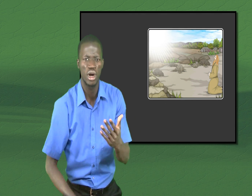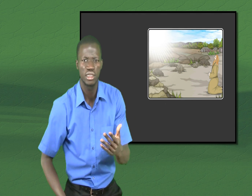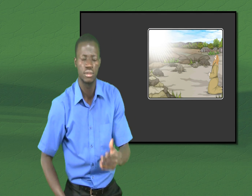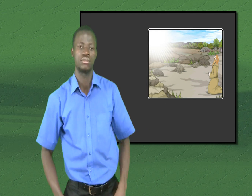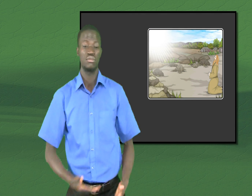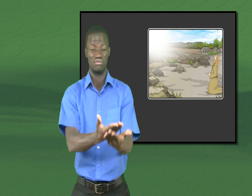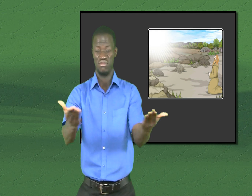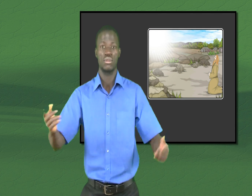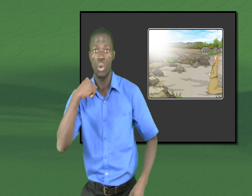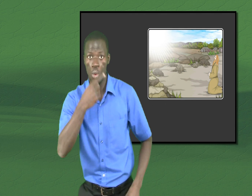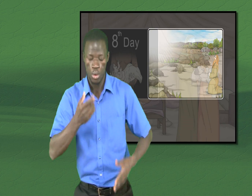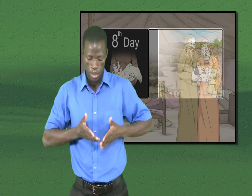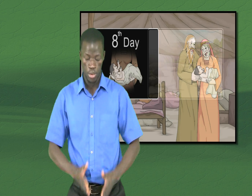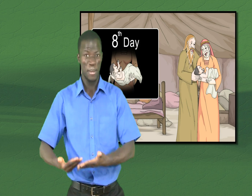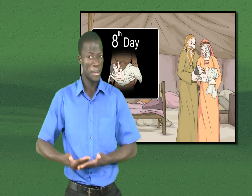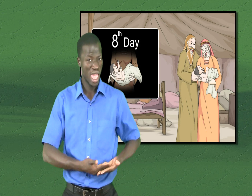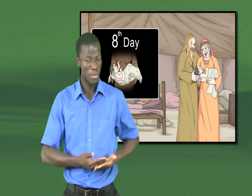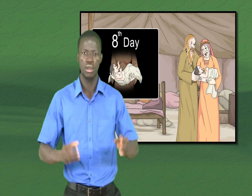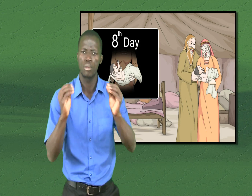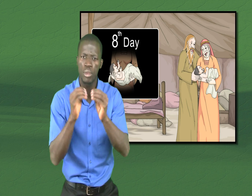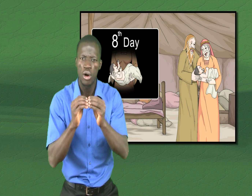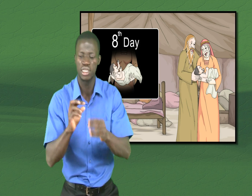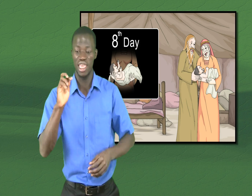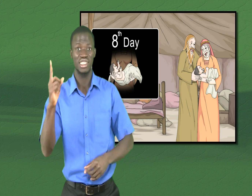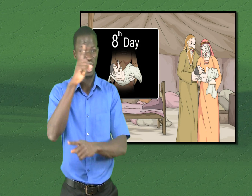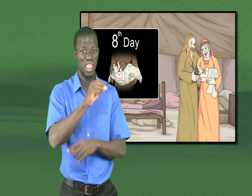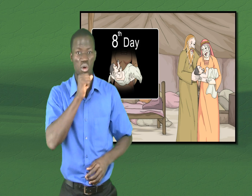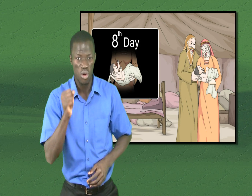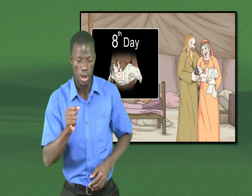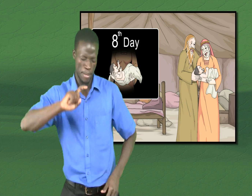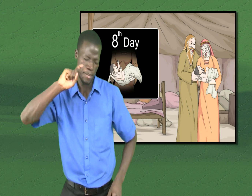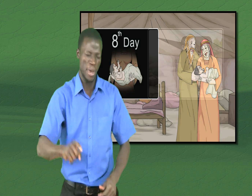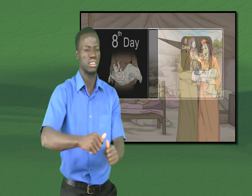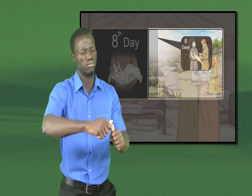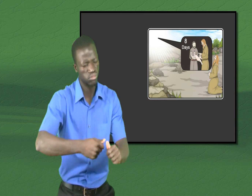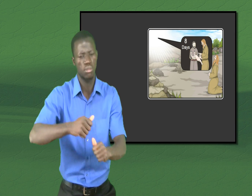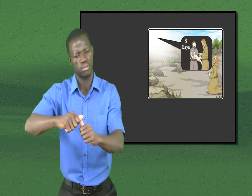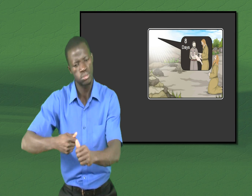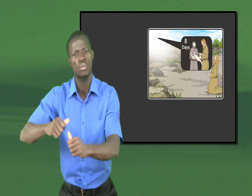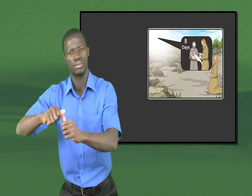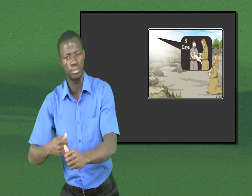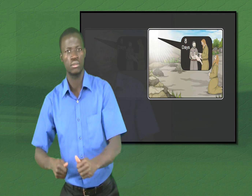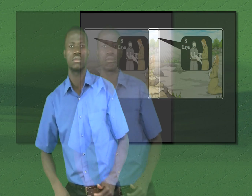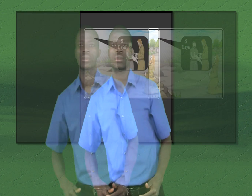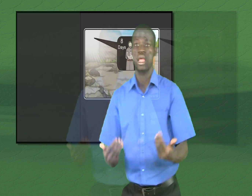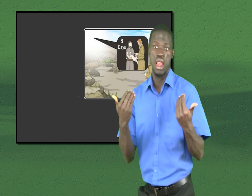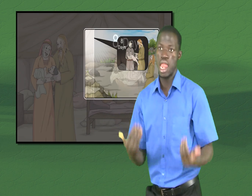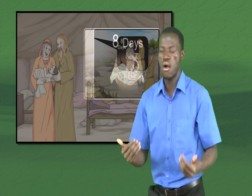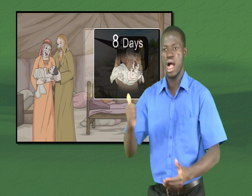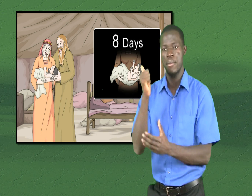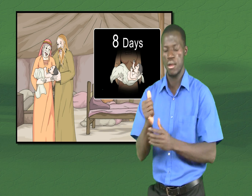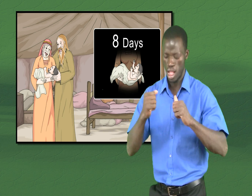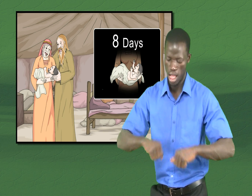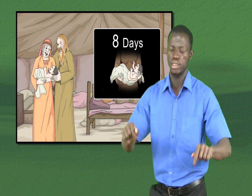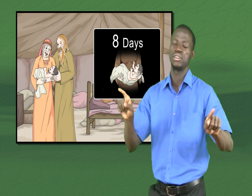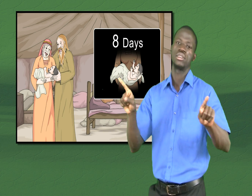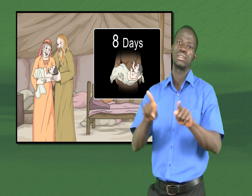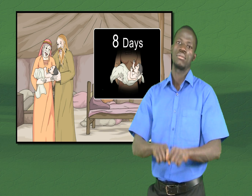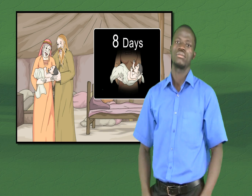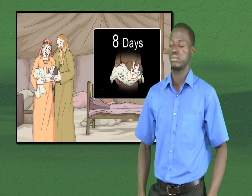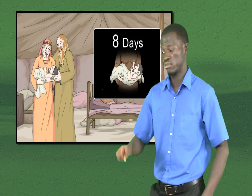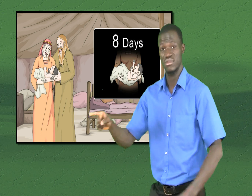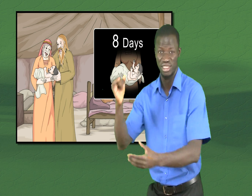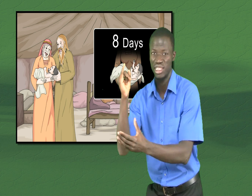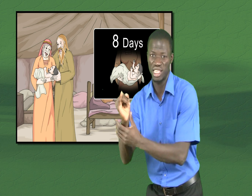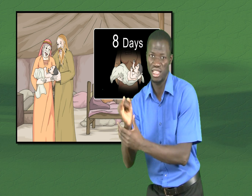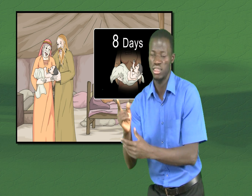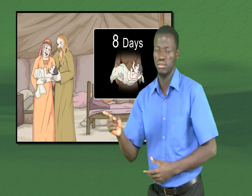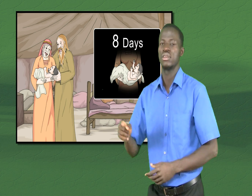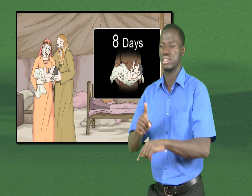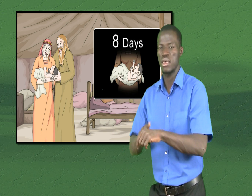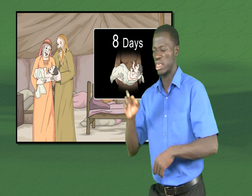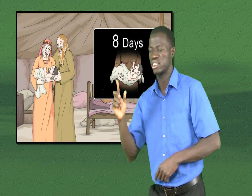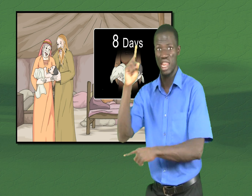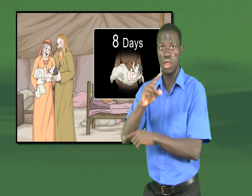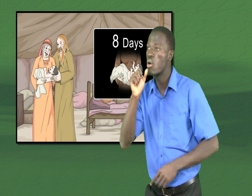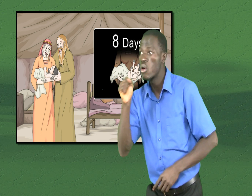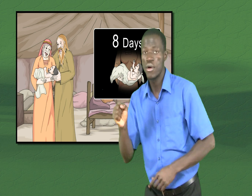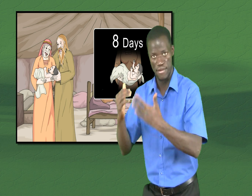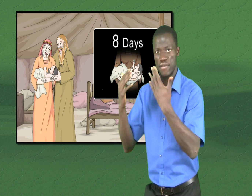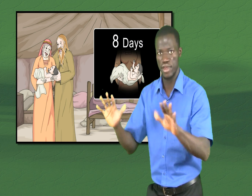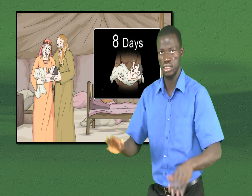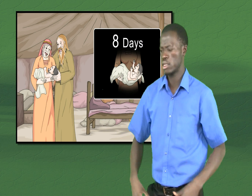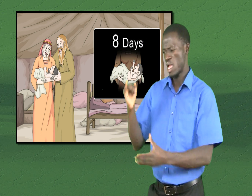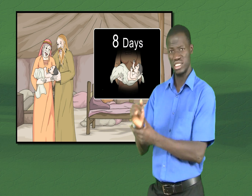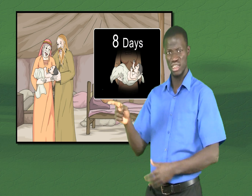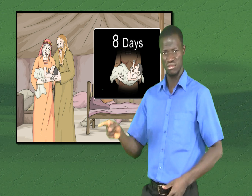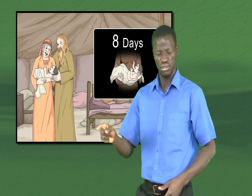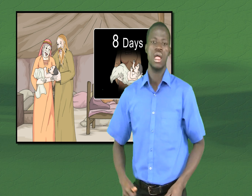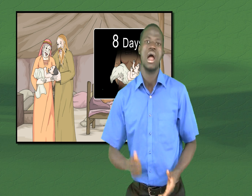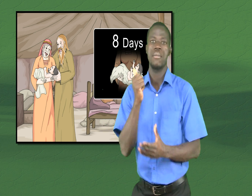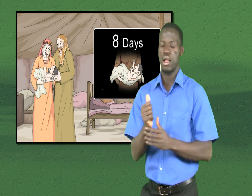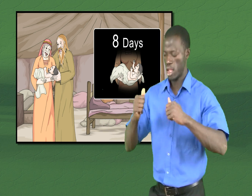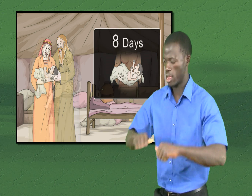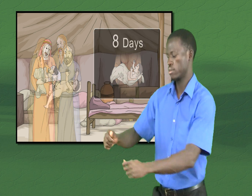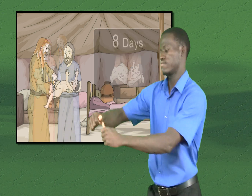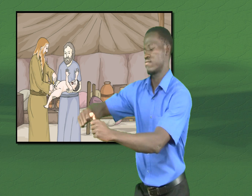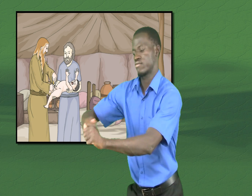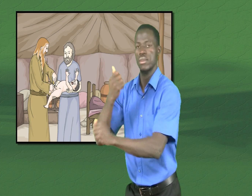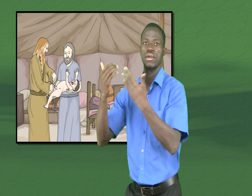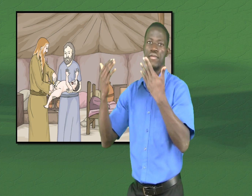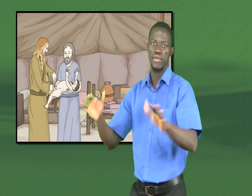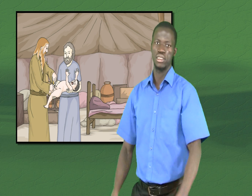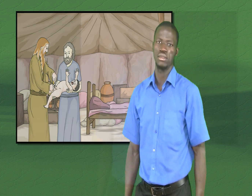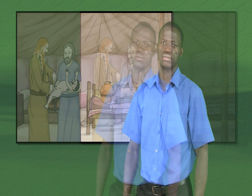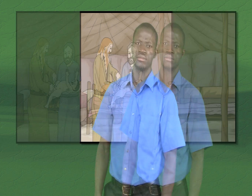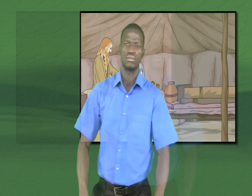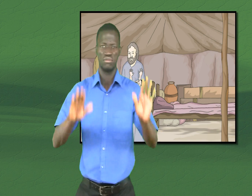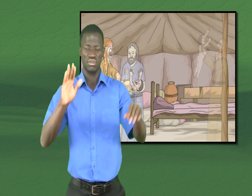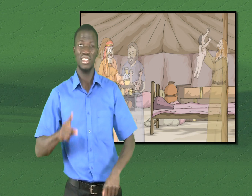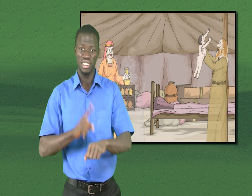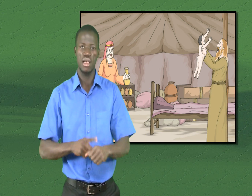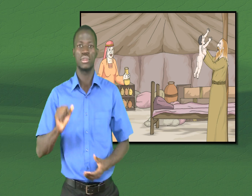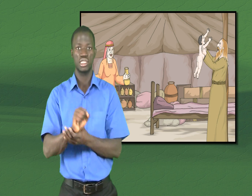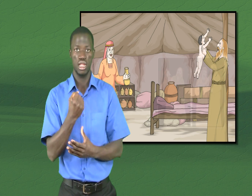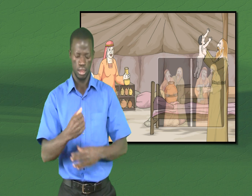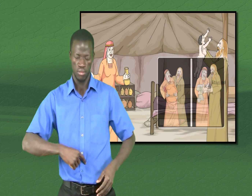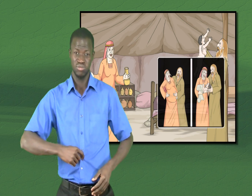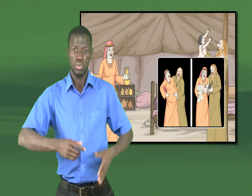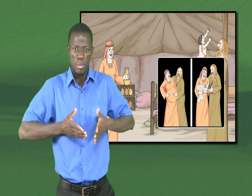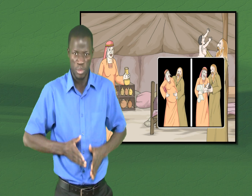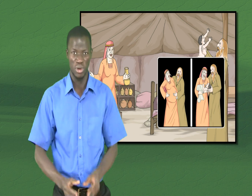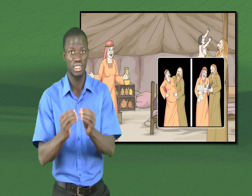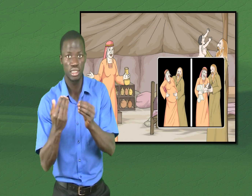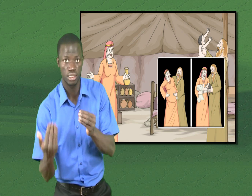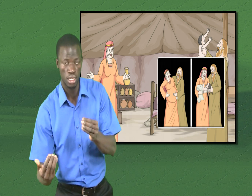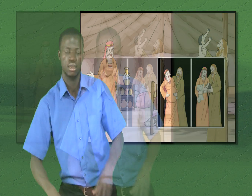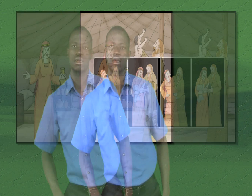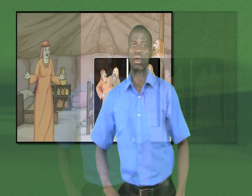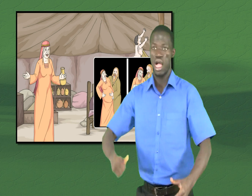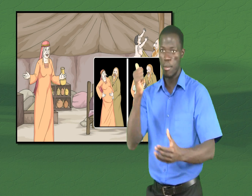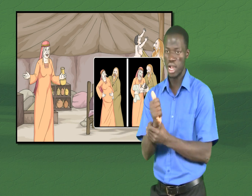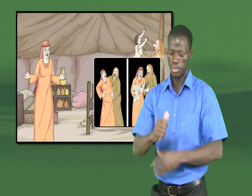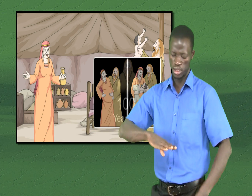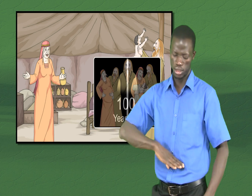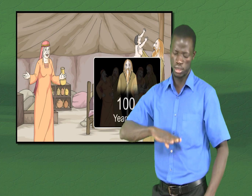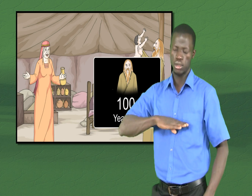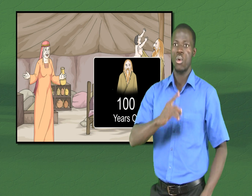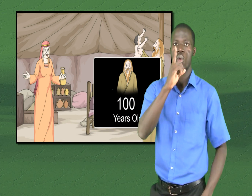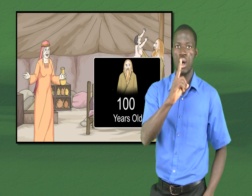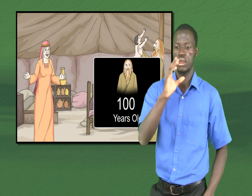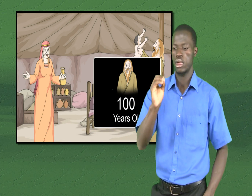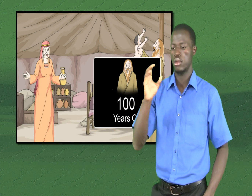When his son Isaac was eight days old, Abraham circumcised him, as God had commanded him.